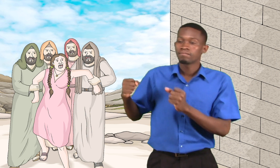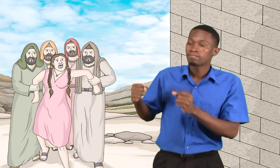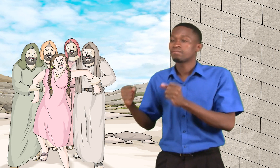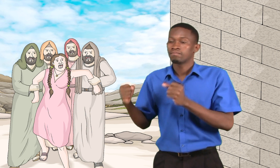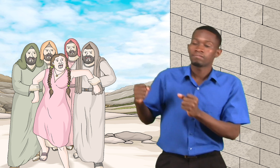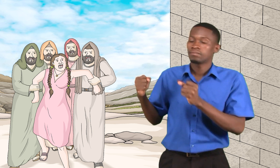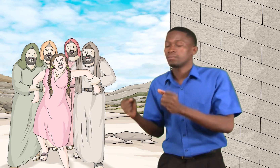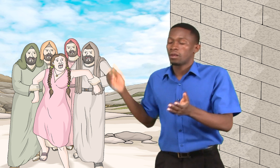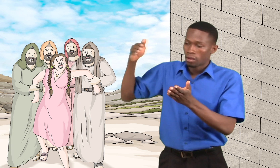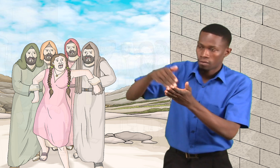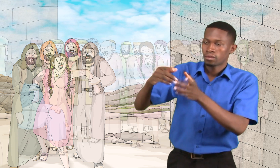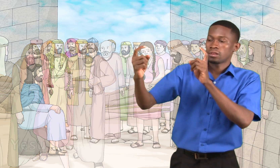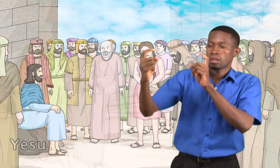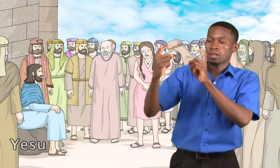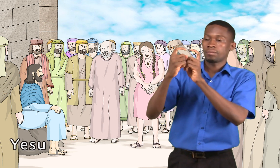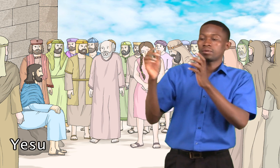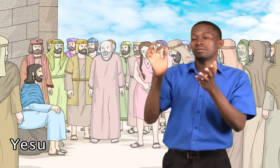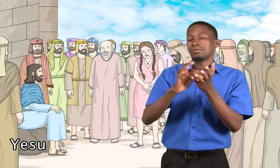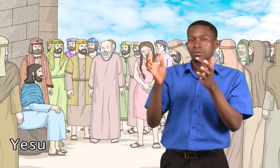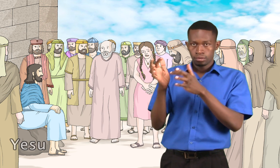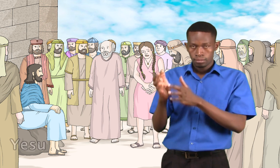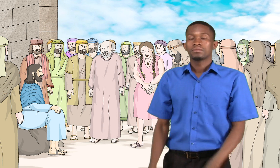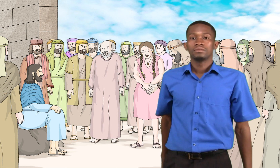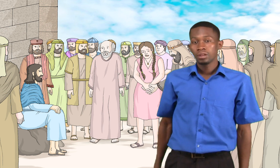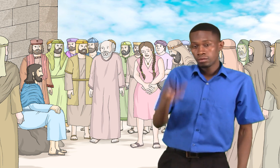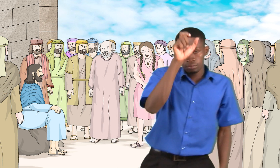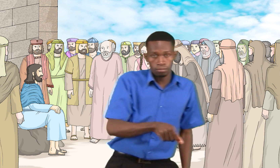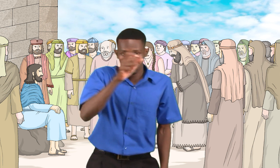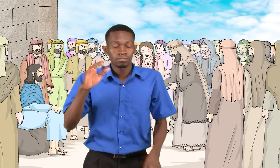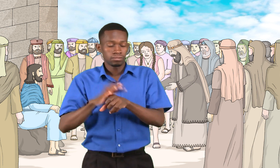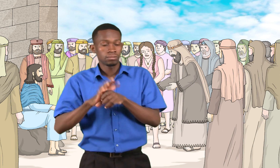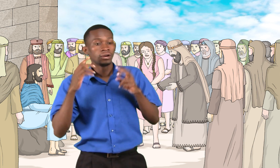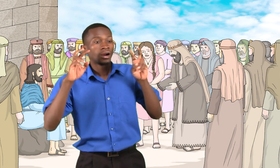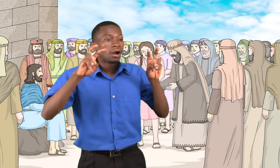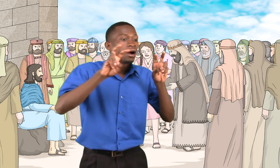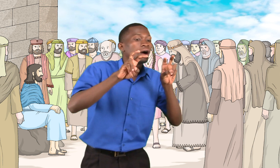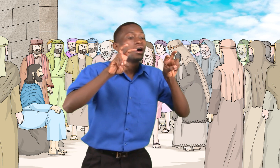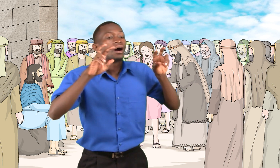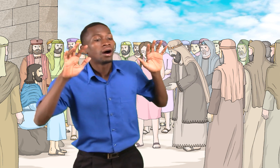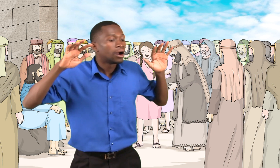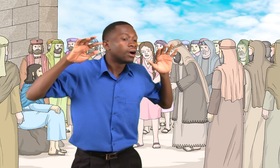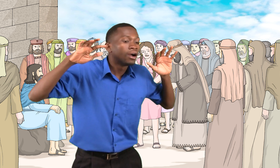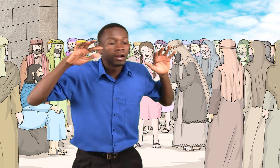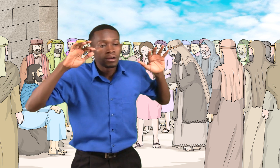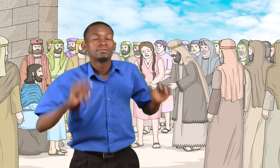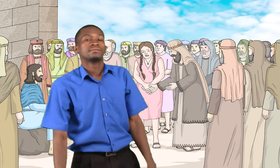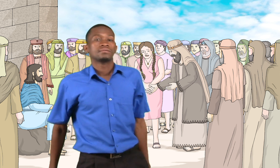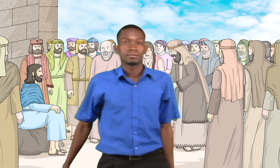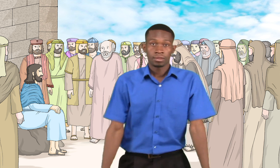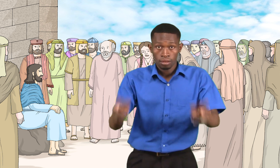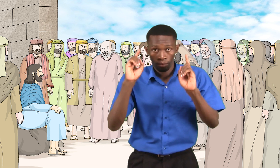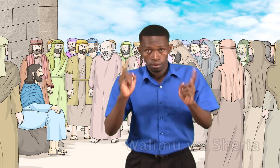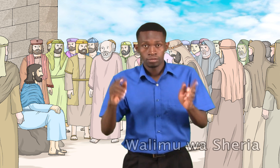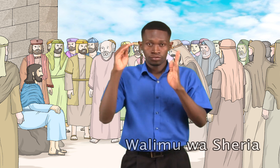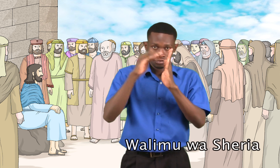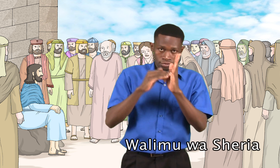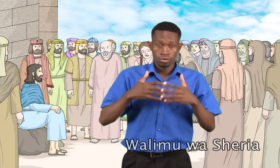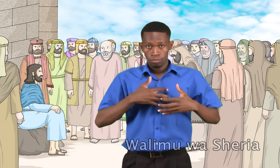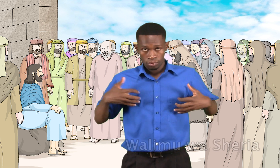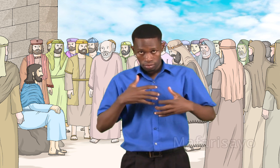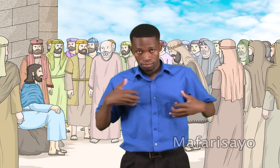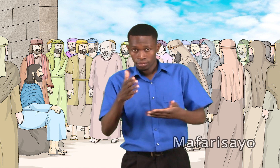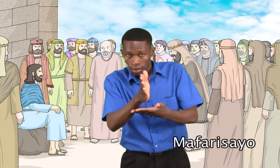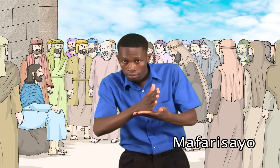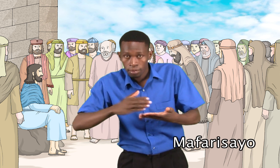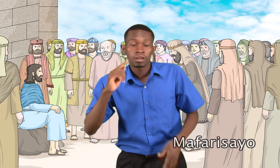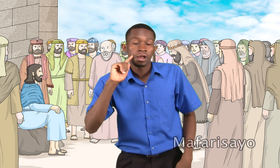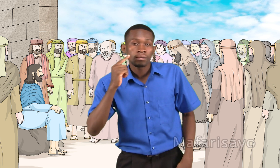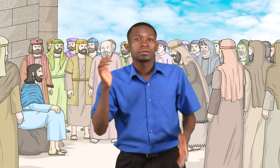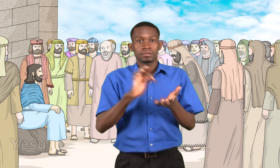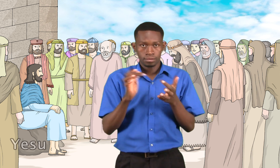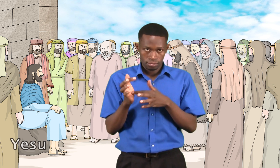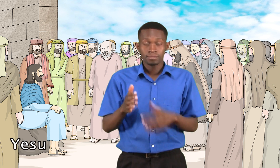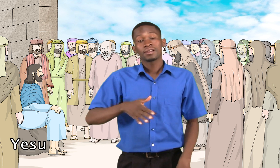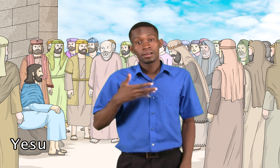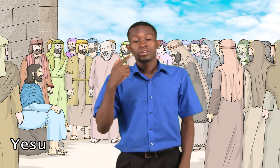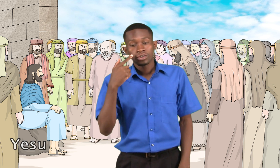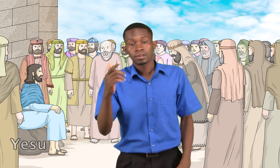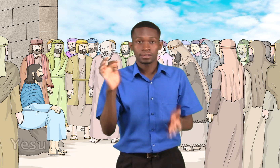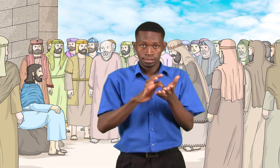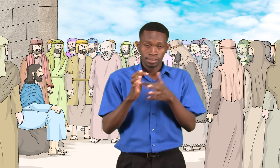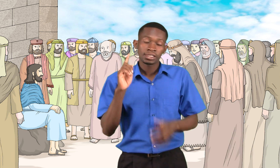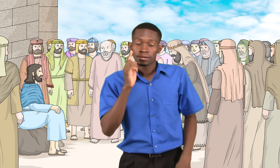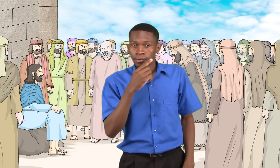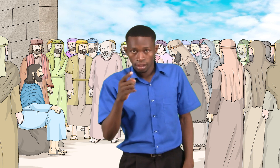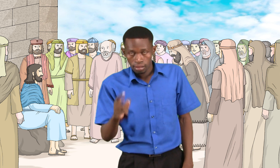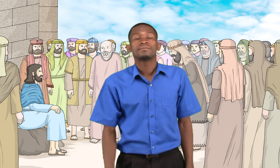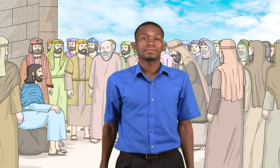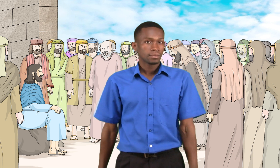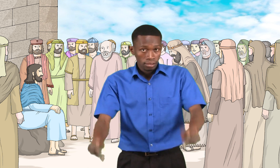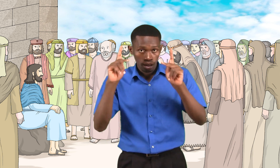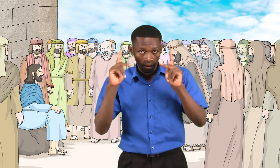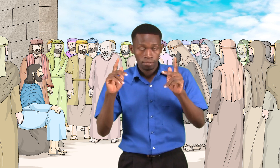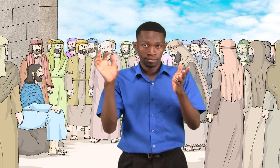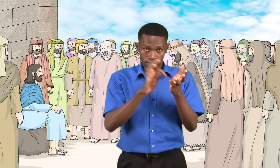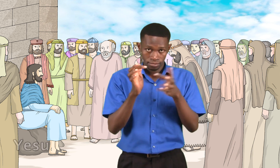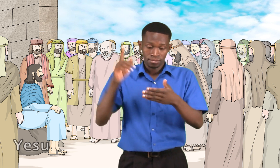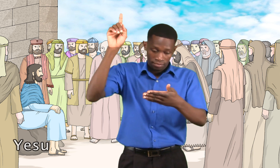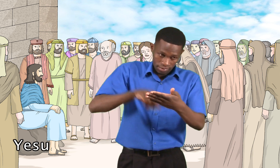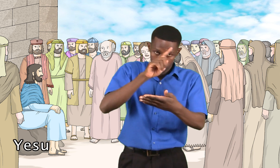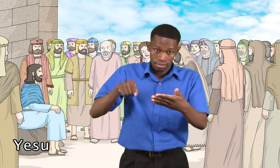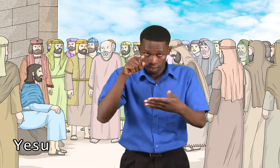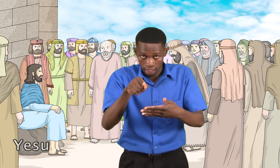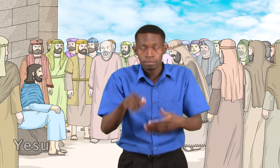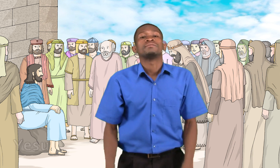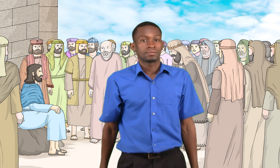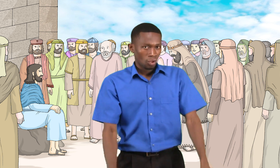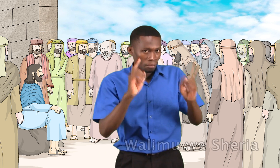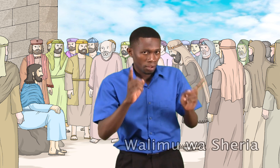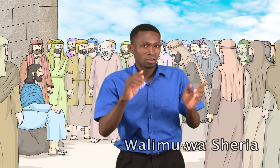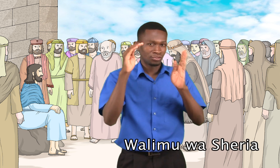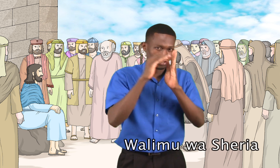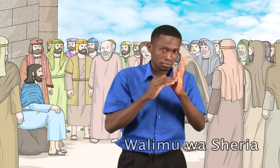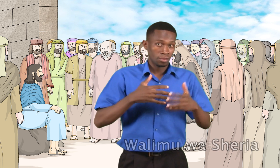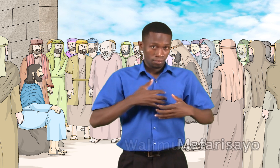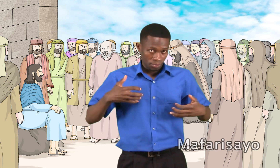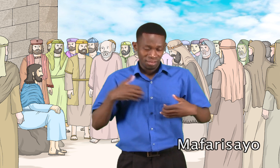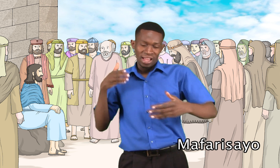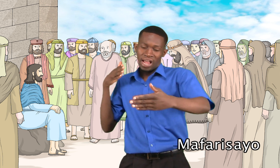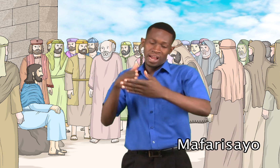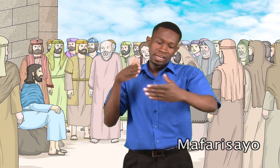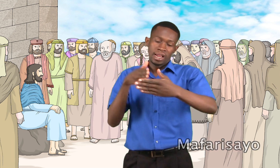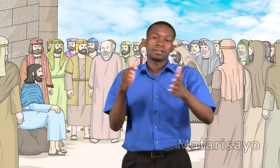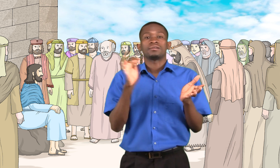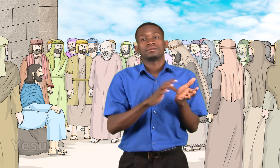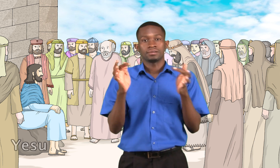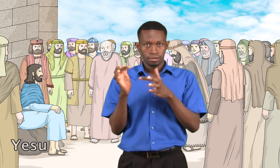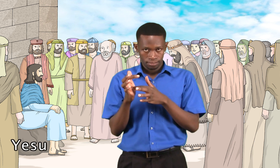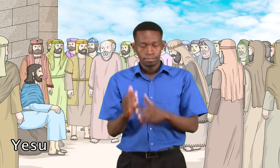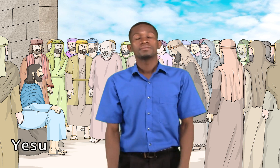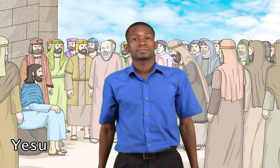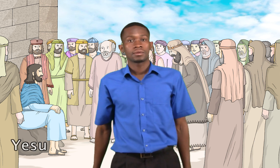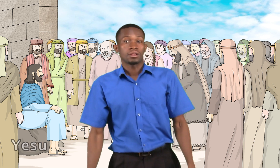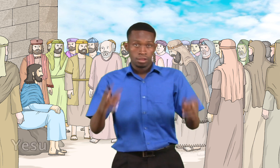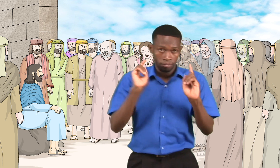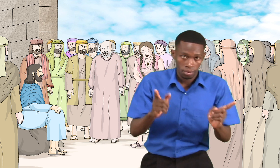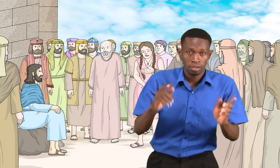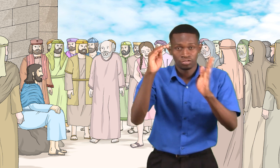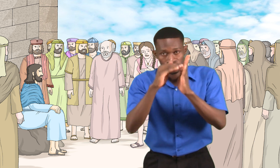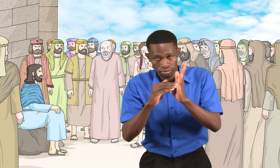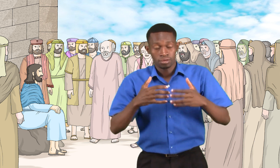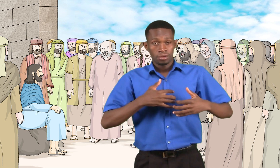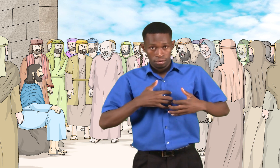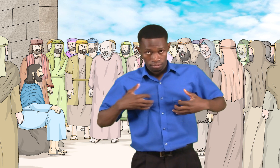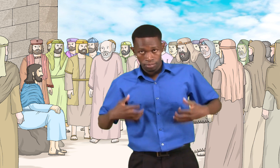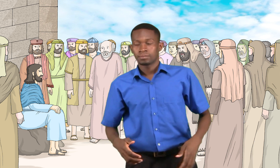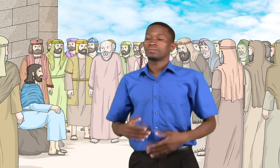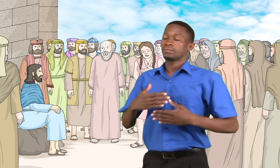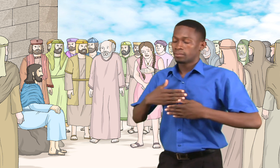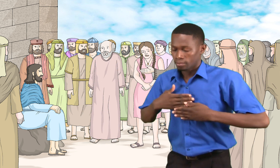They made her stand before them and said, “Teacher, this woman was caught in the act of adultery.